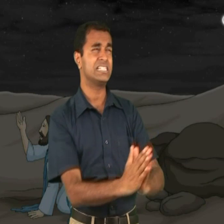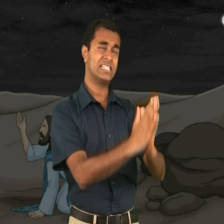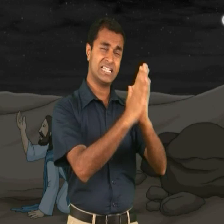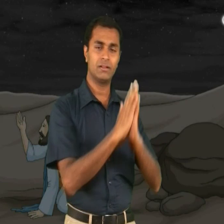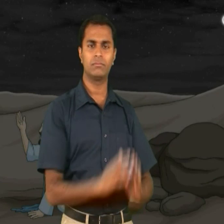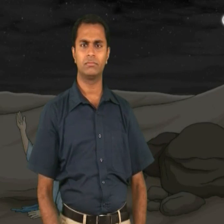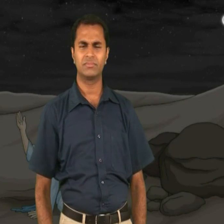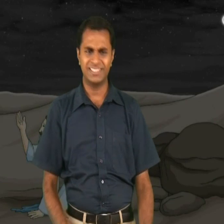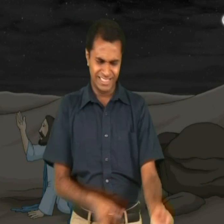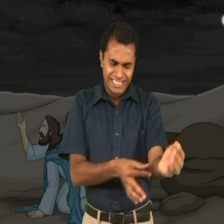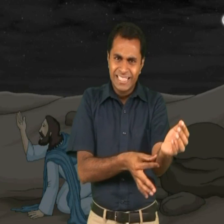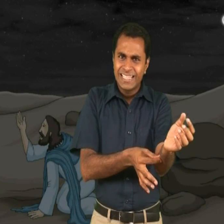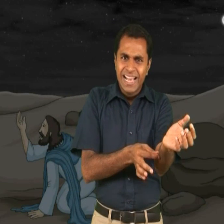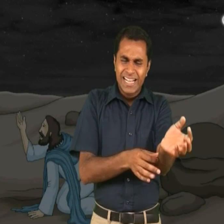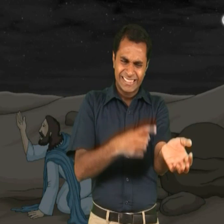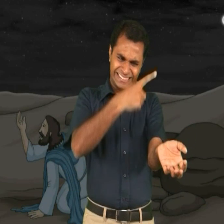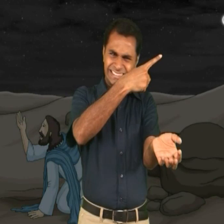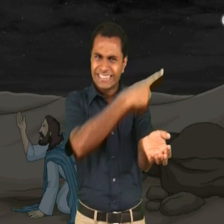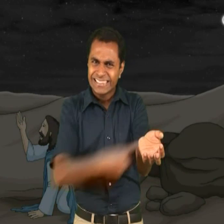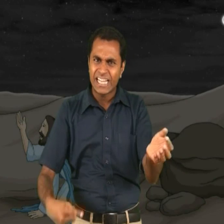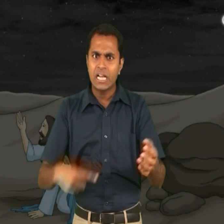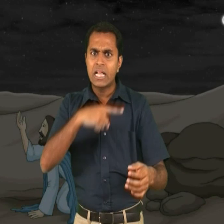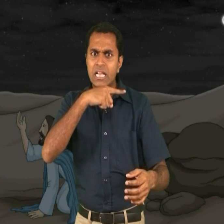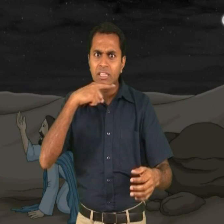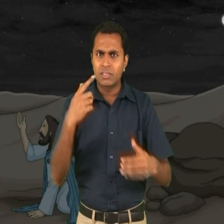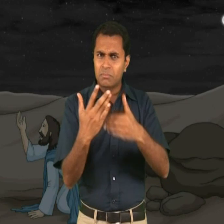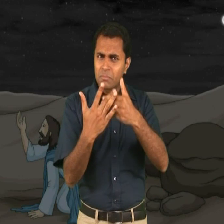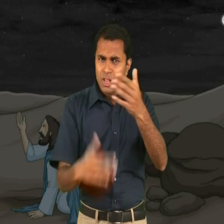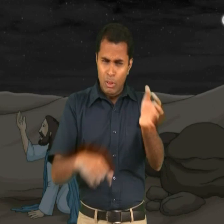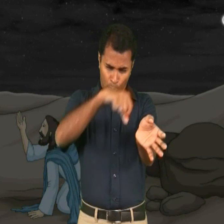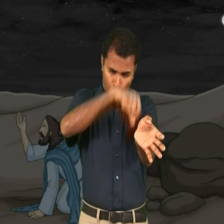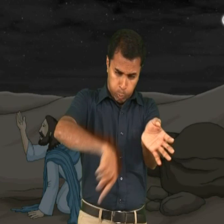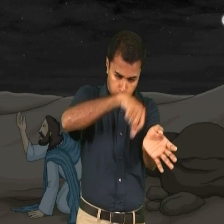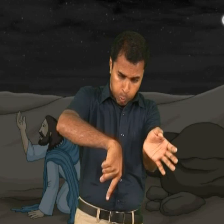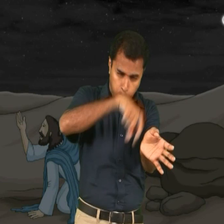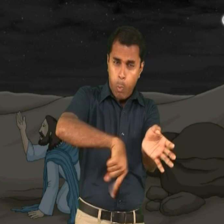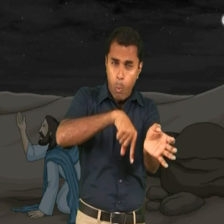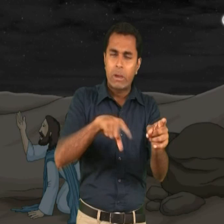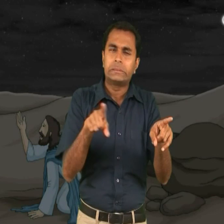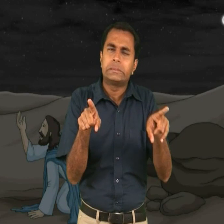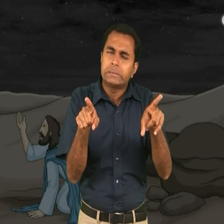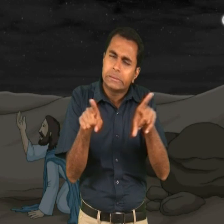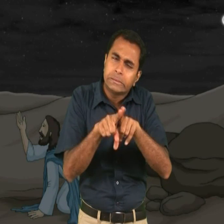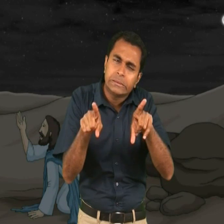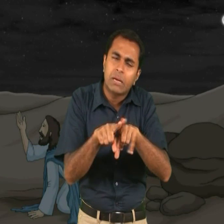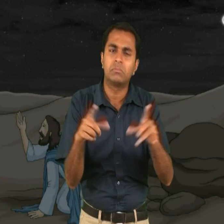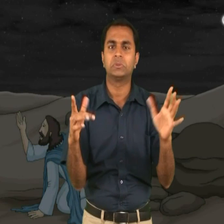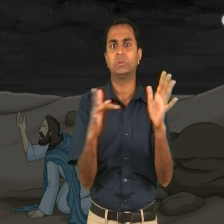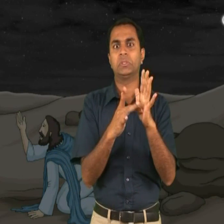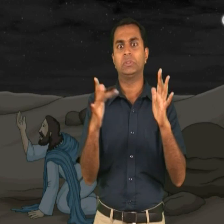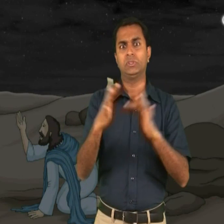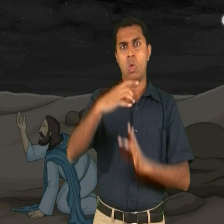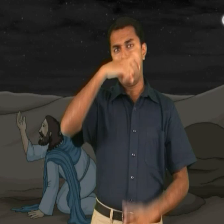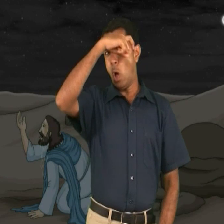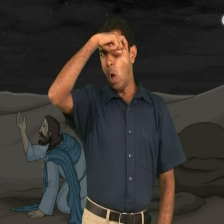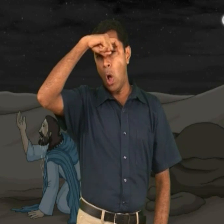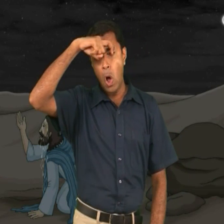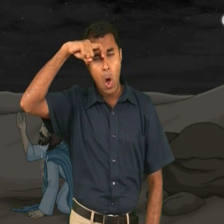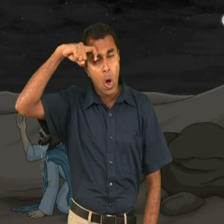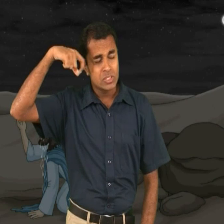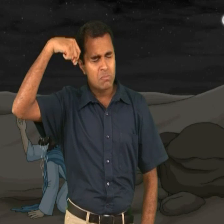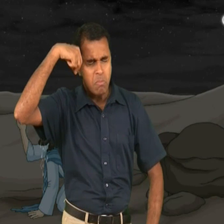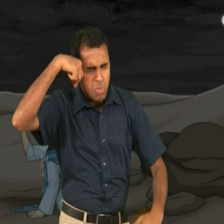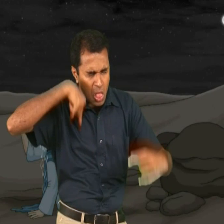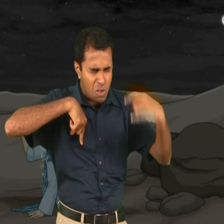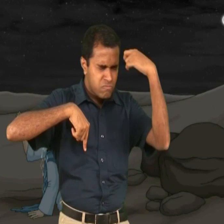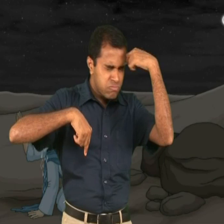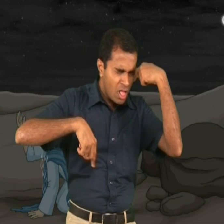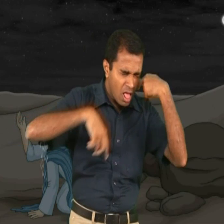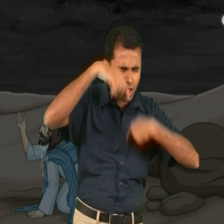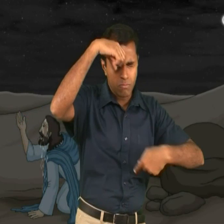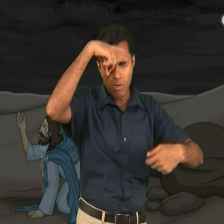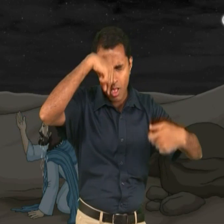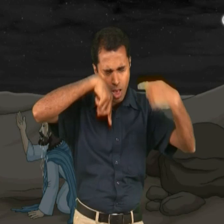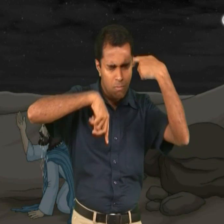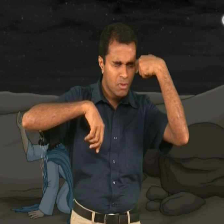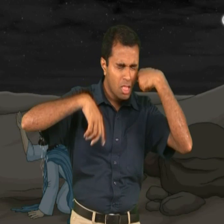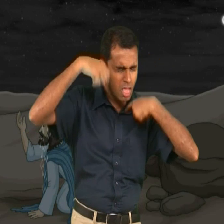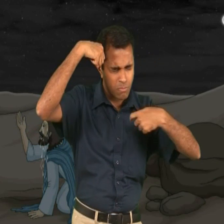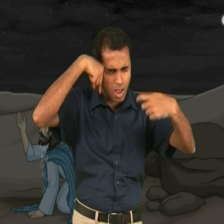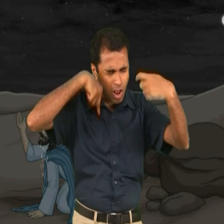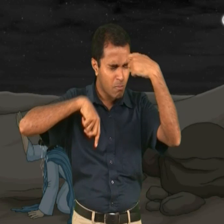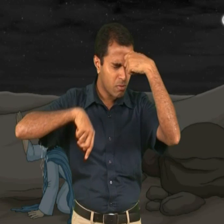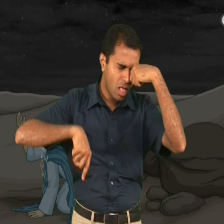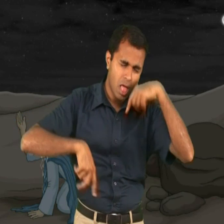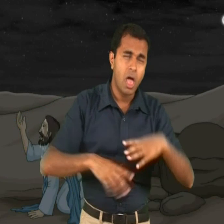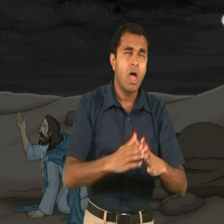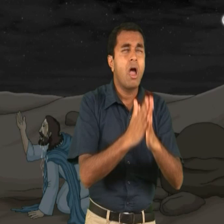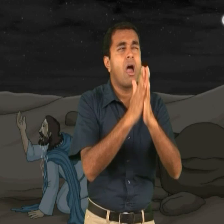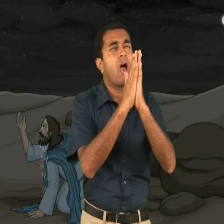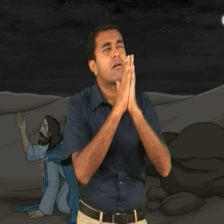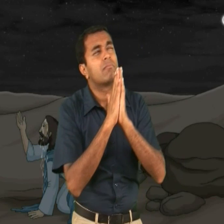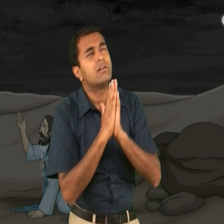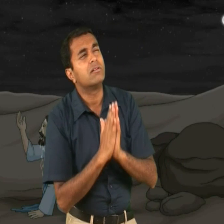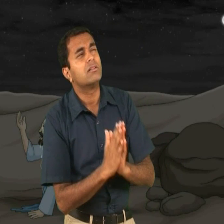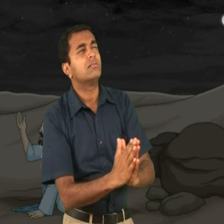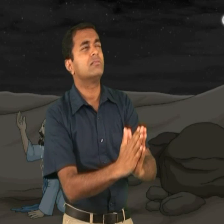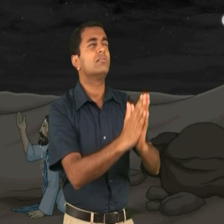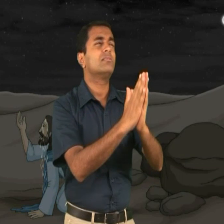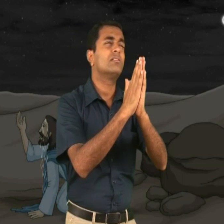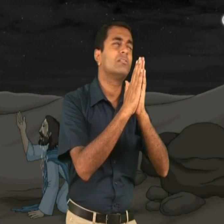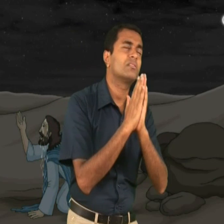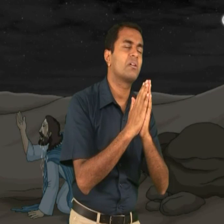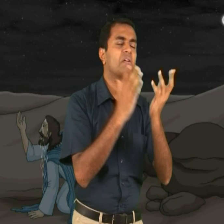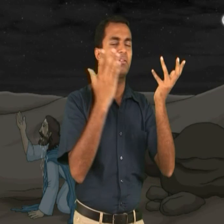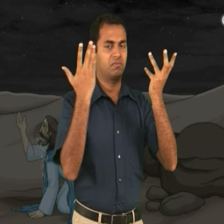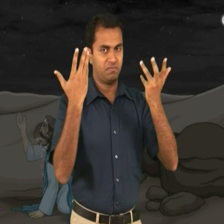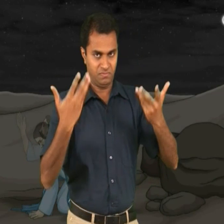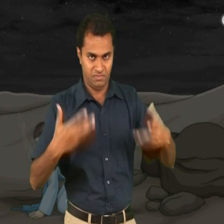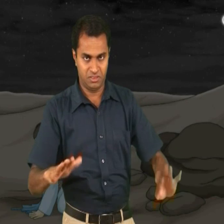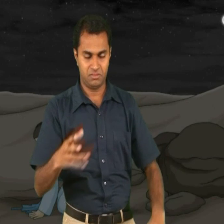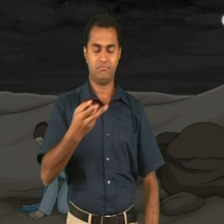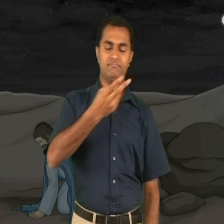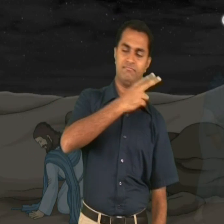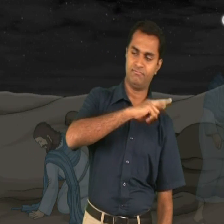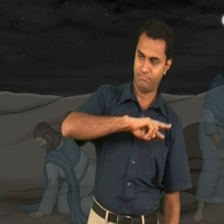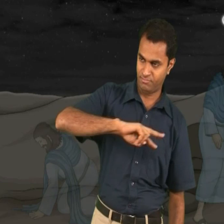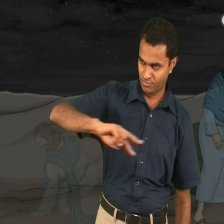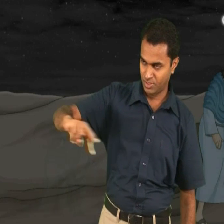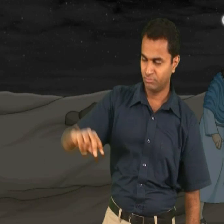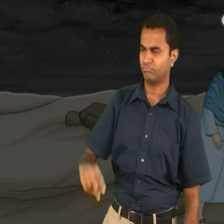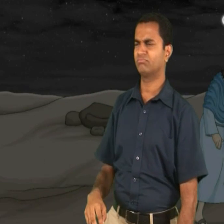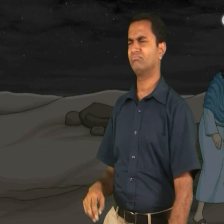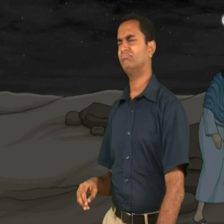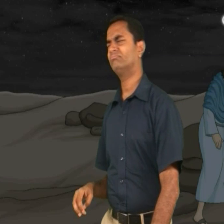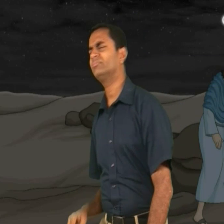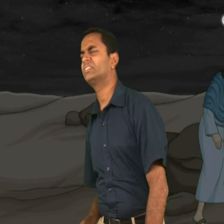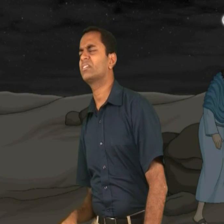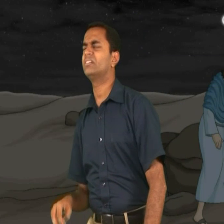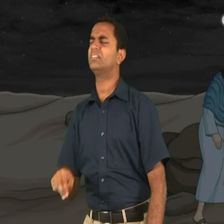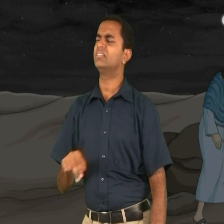Yet not as I will, but as You will.”